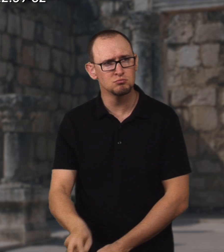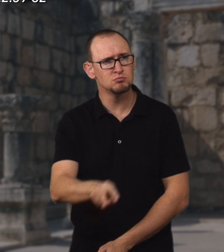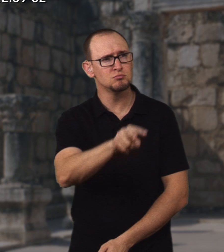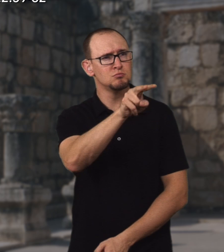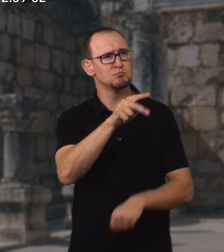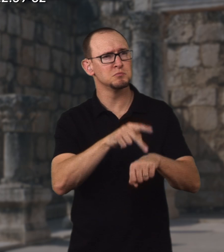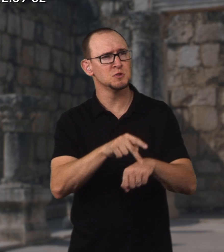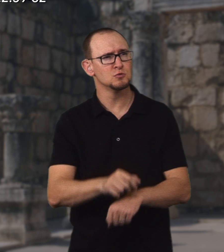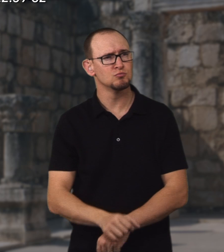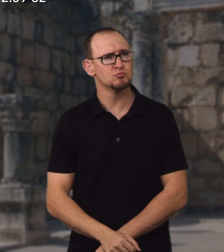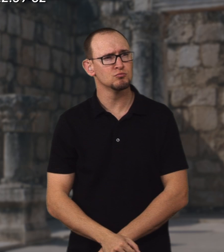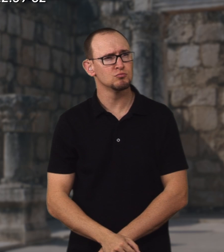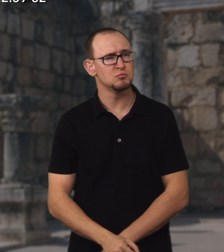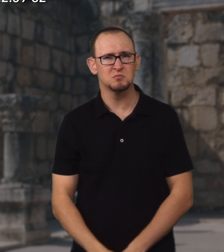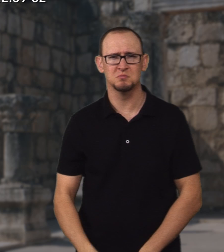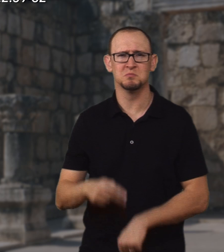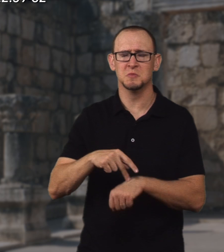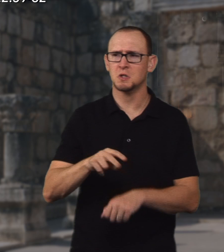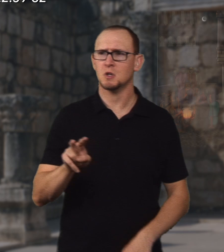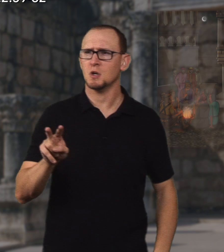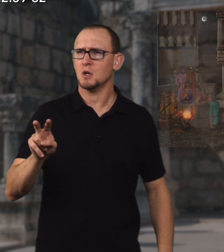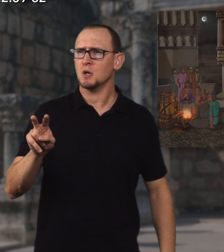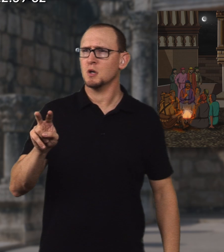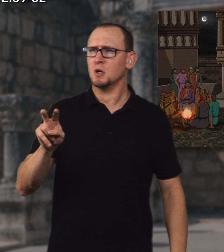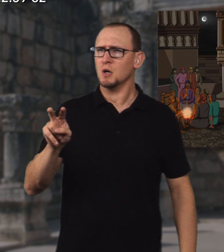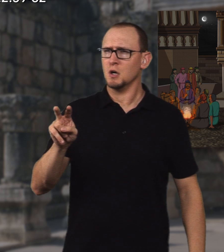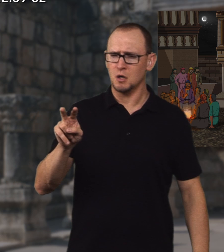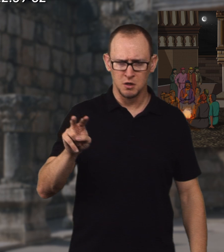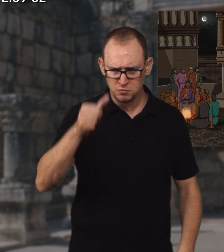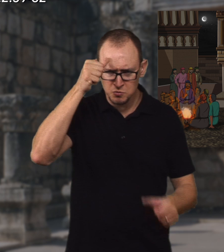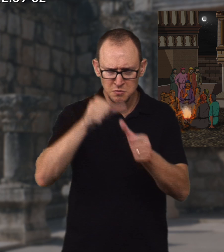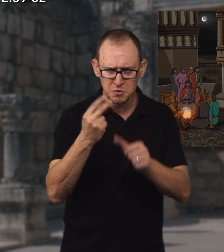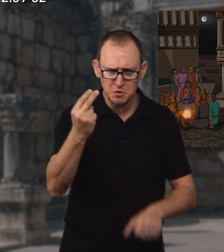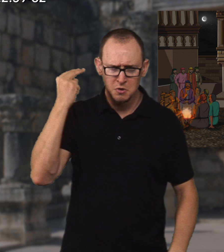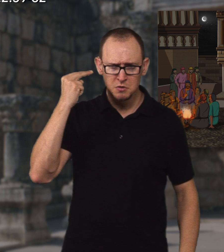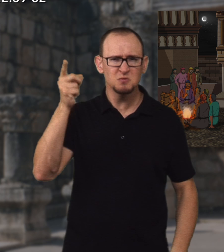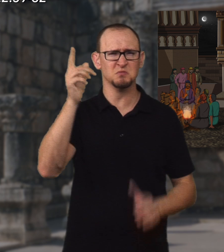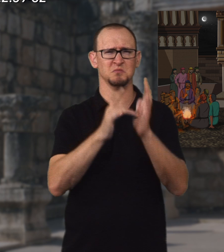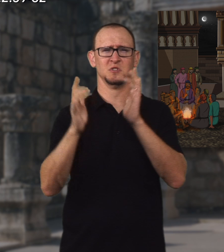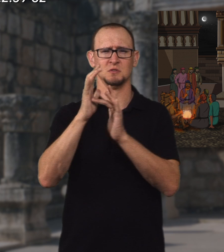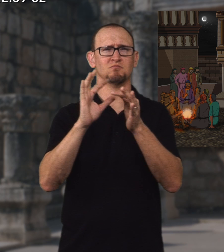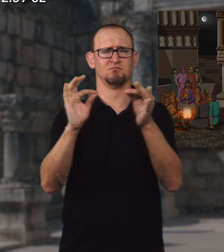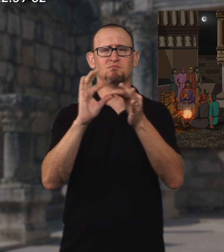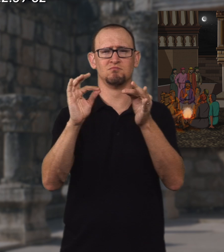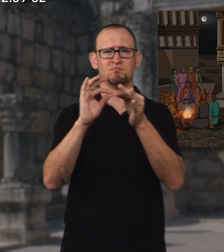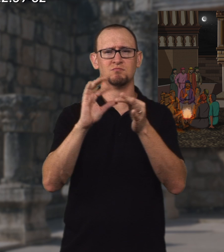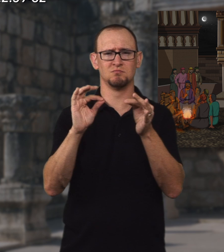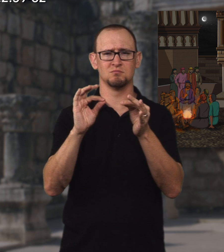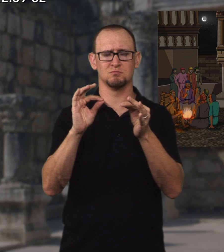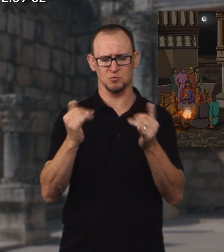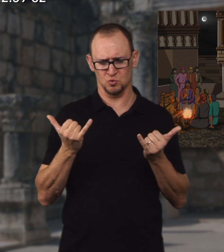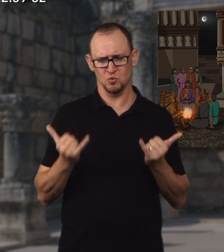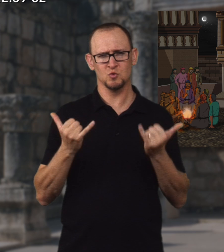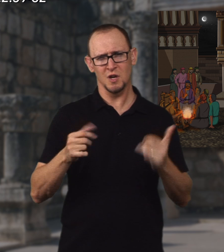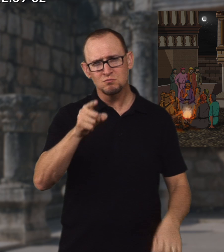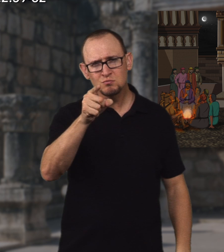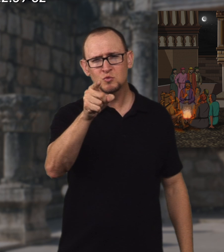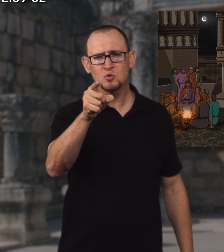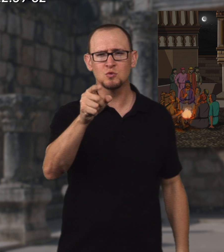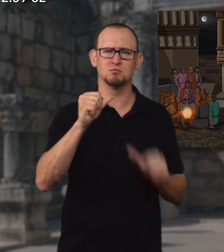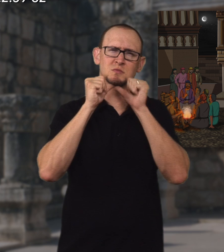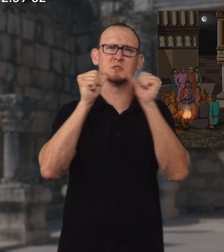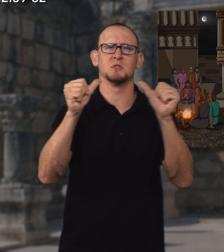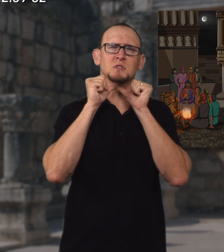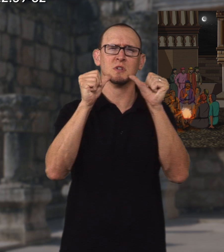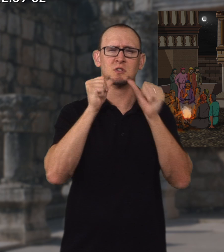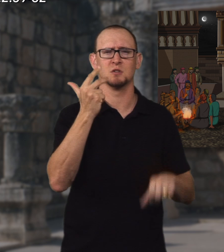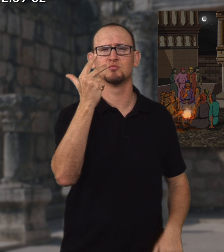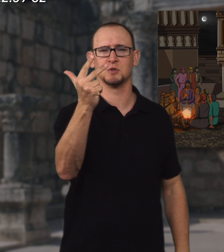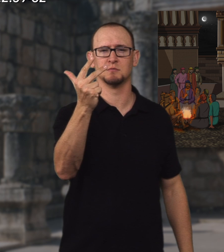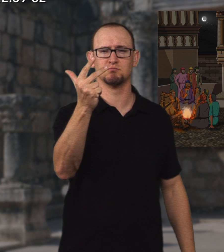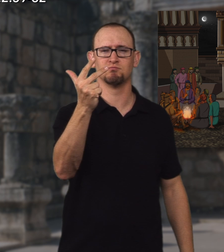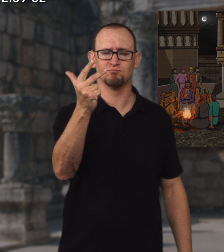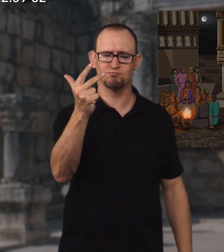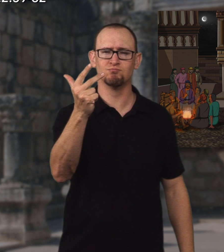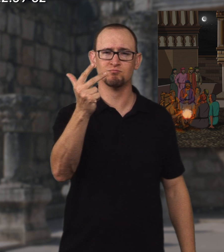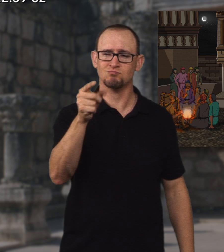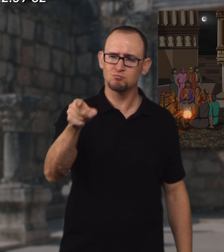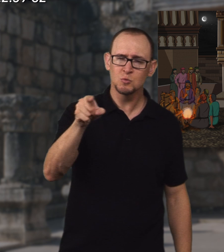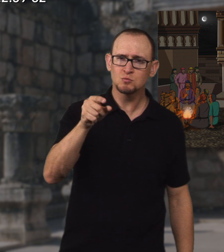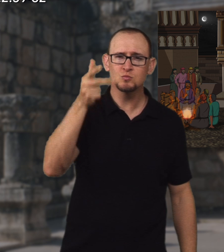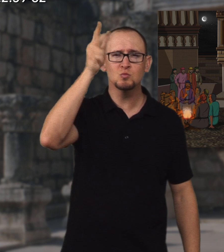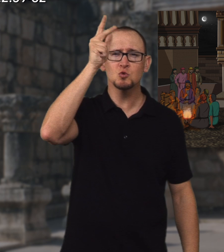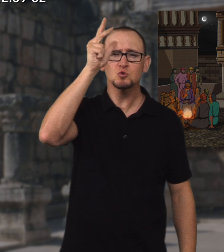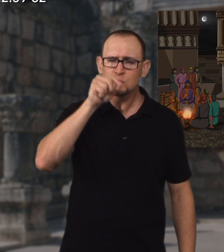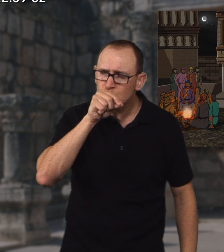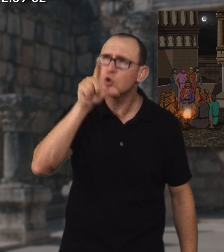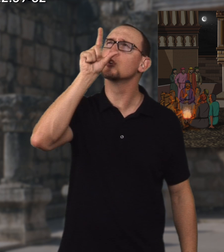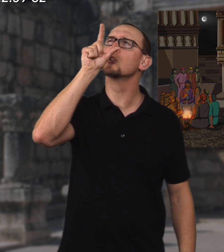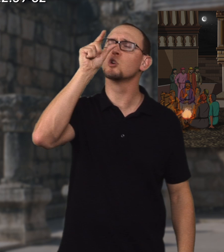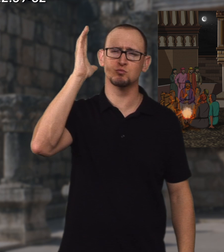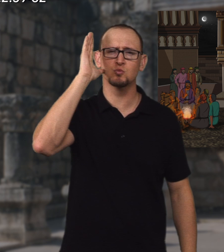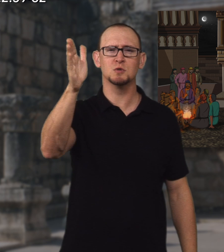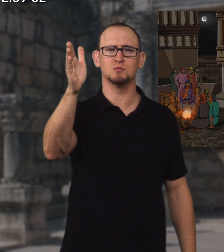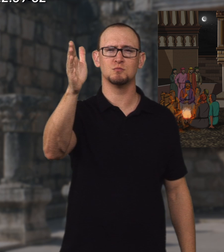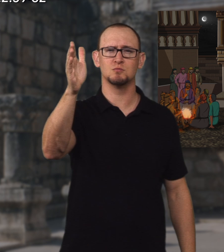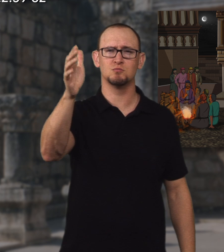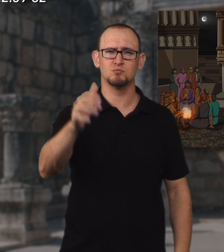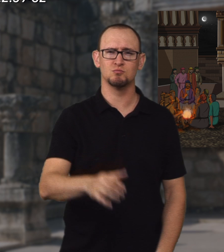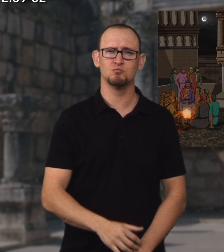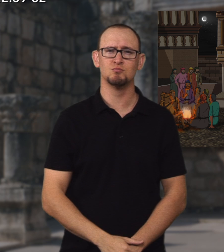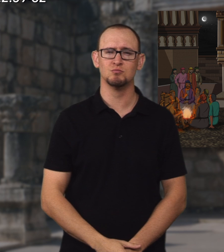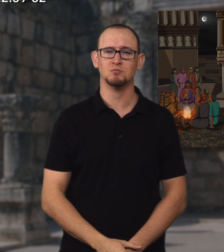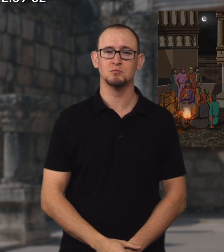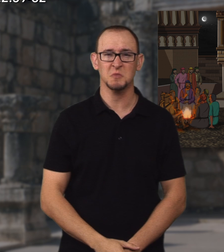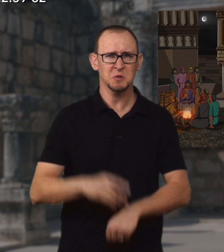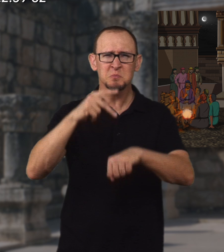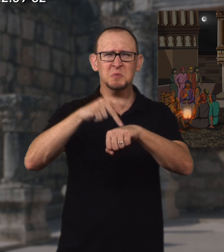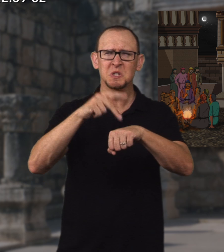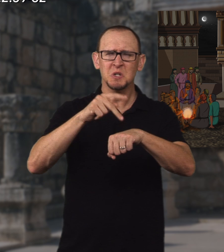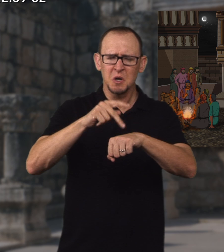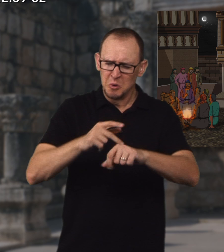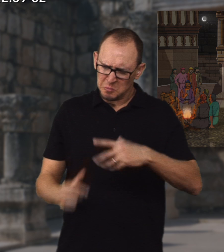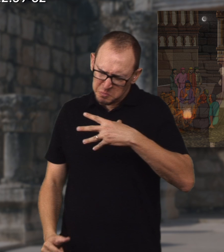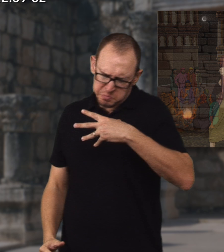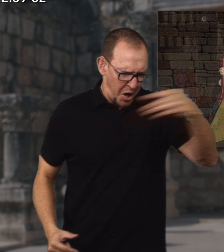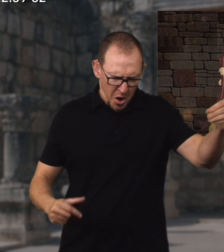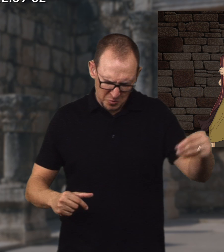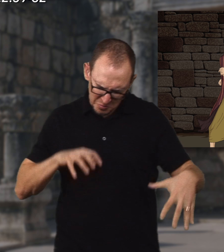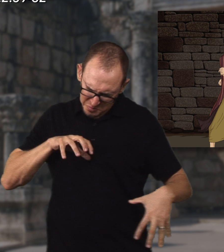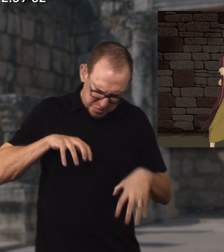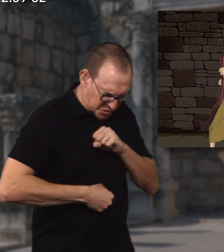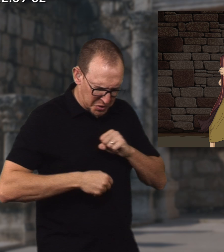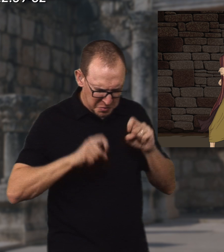Then Peter remembered the word that the Lord had spoken to him: “Before the rooster crows today, you will deny Me three times.”